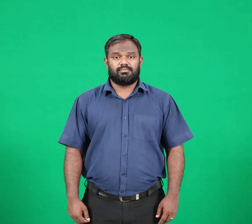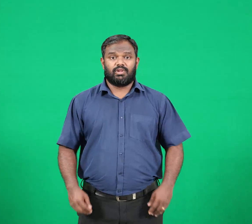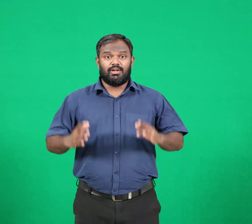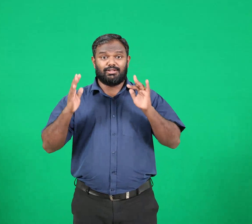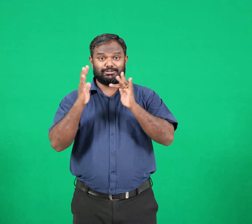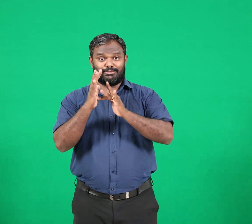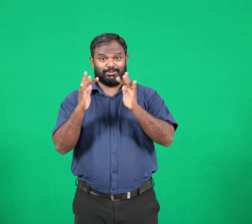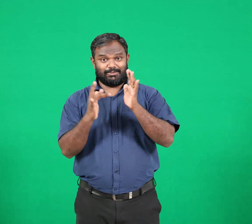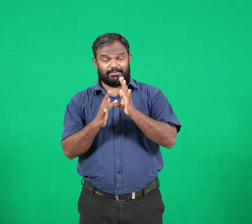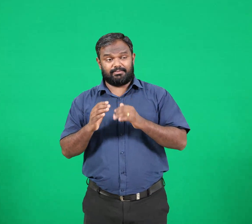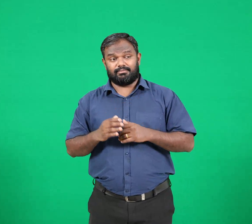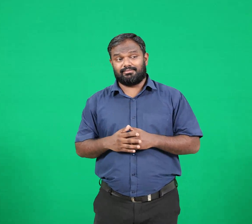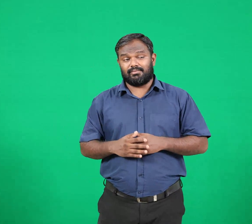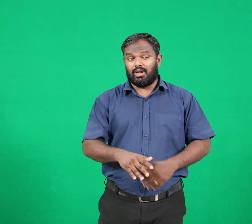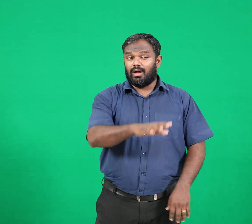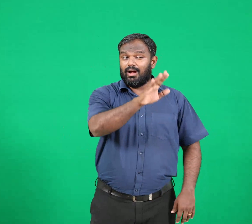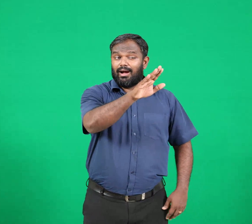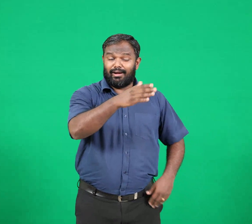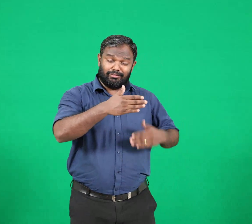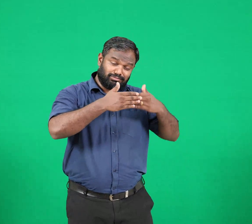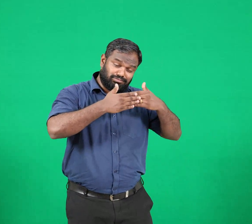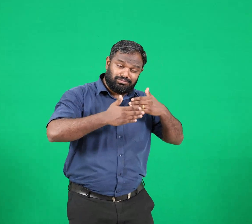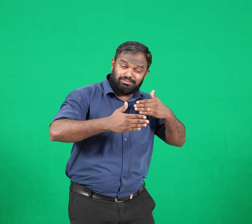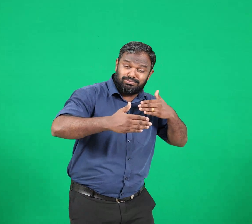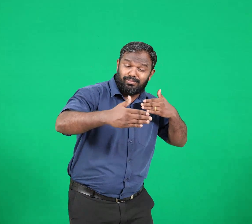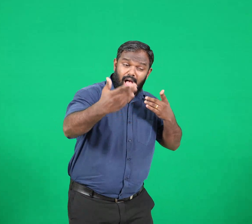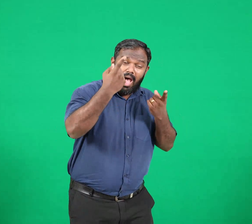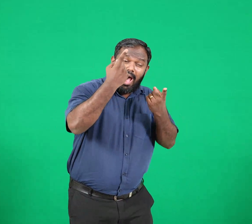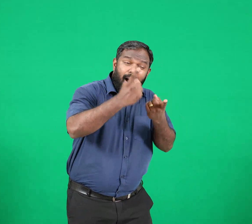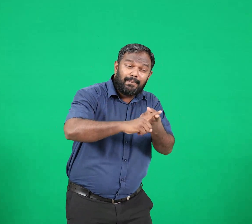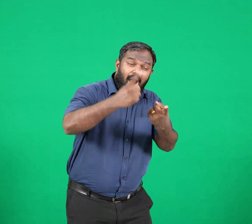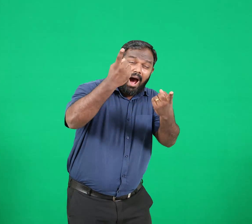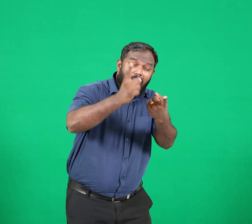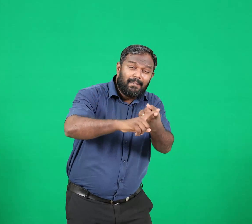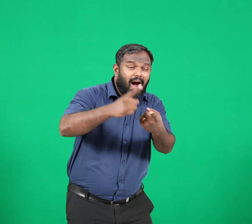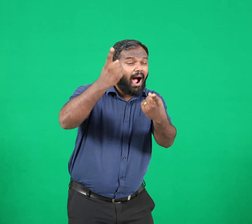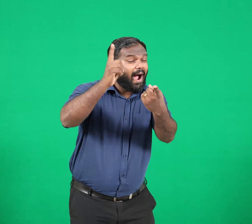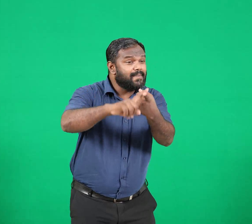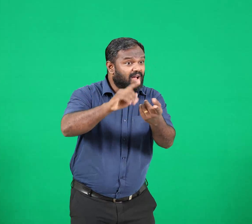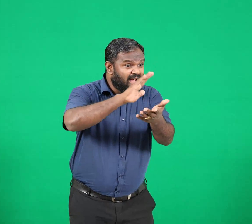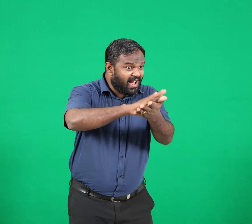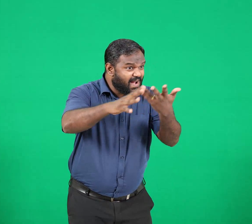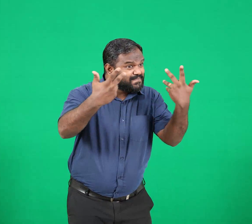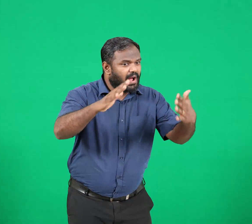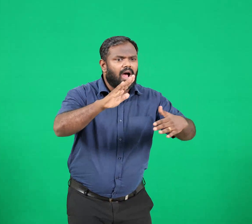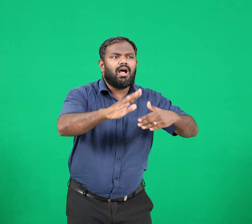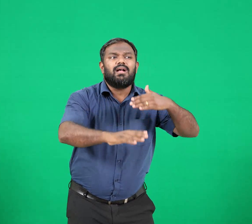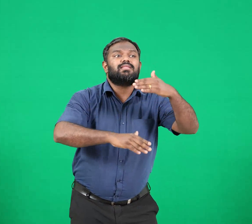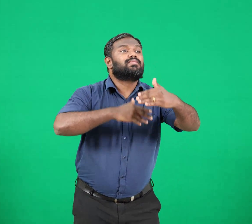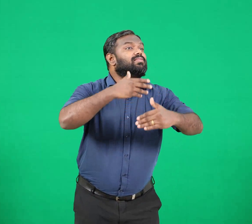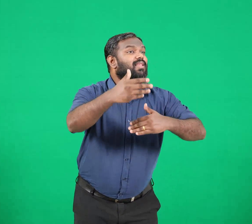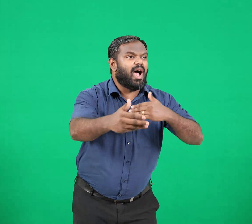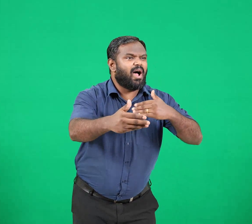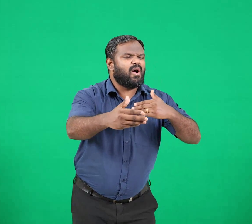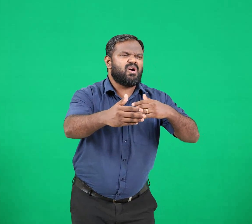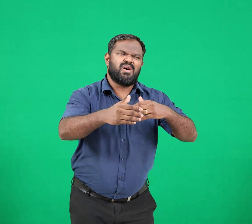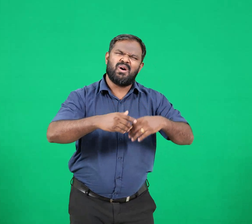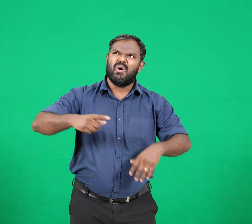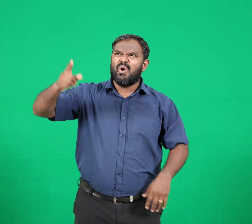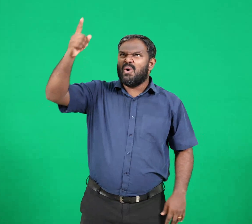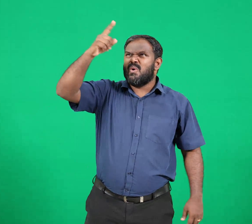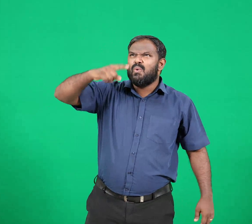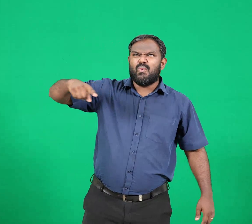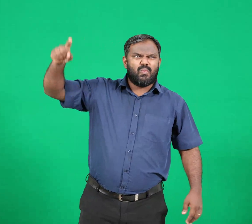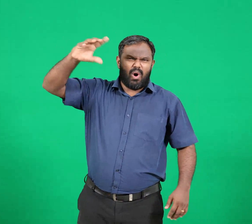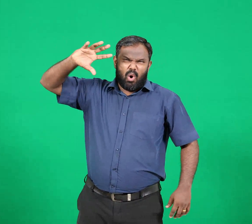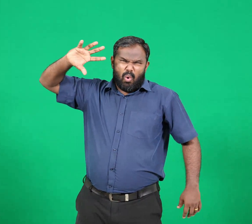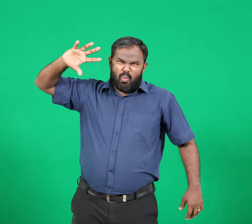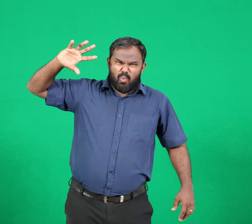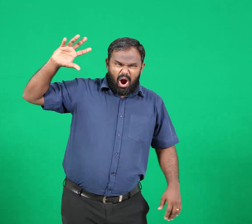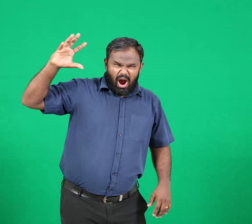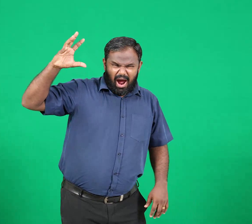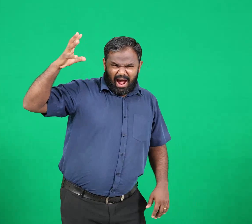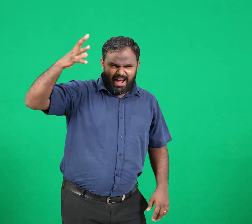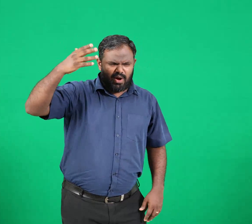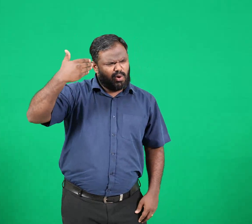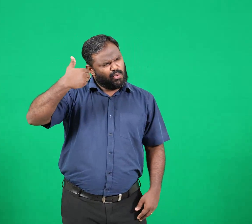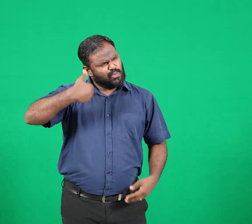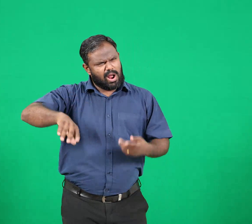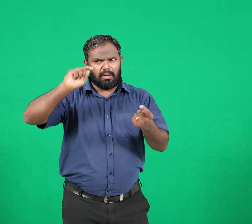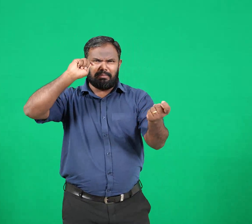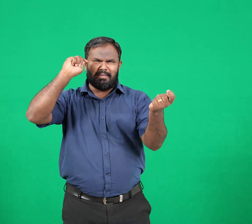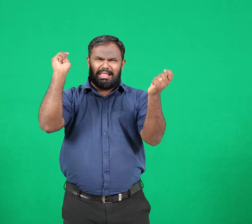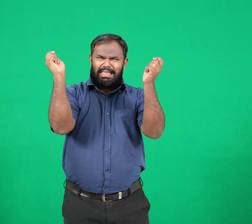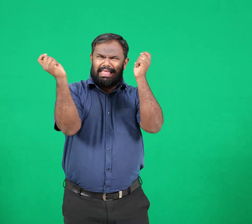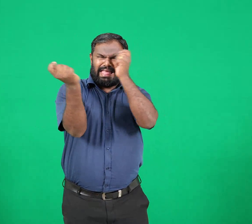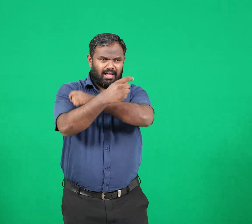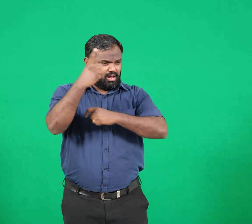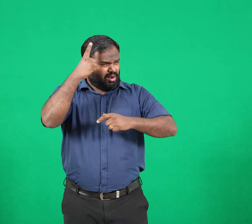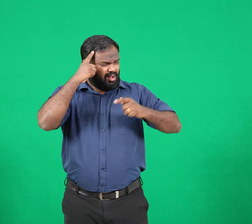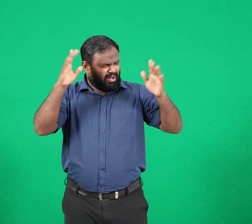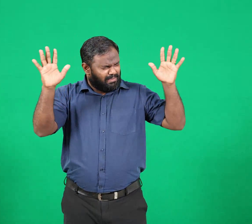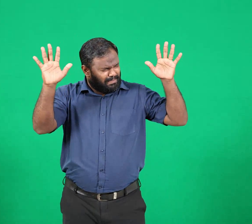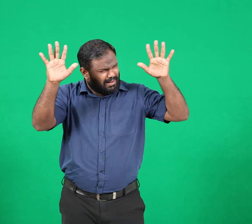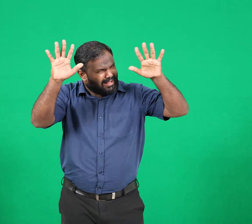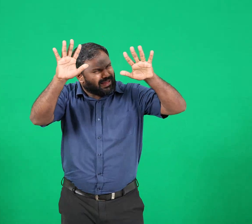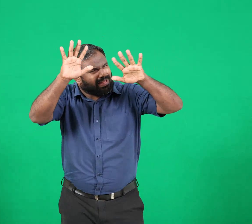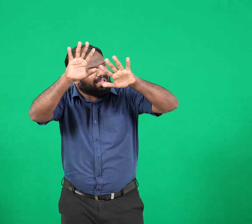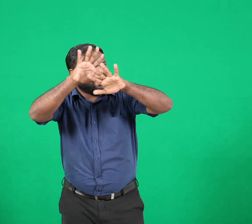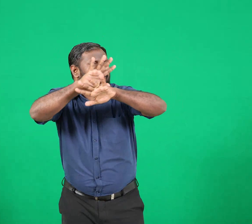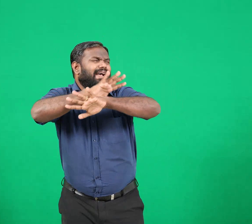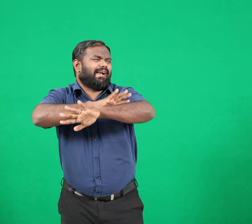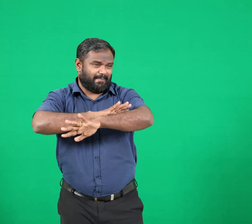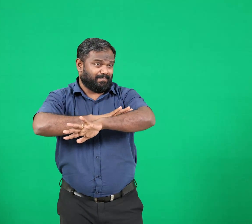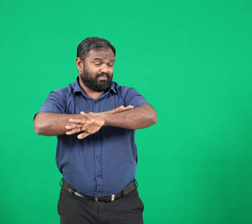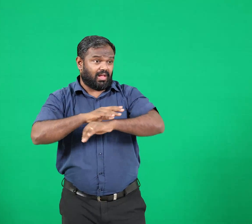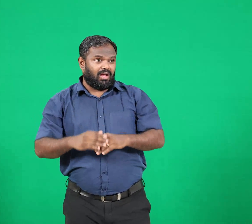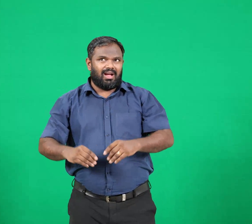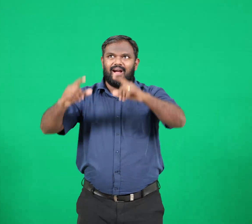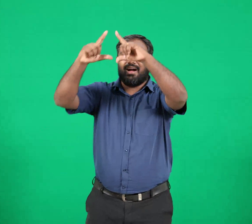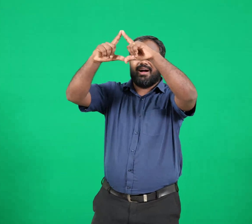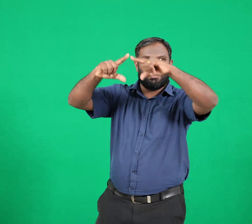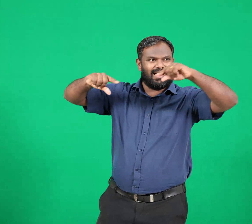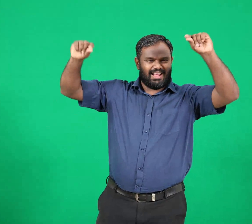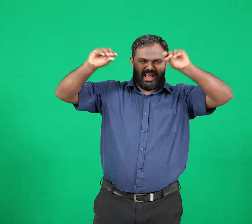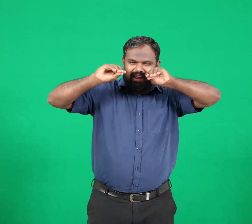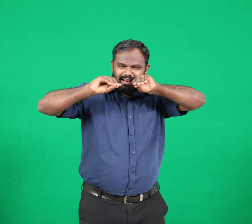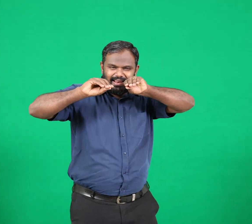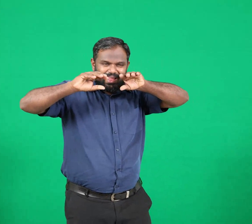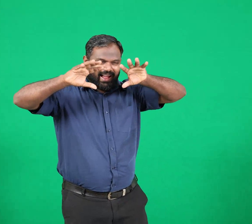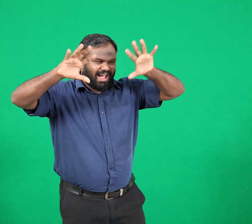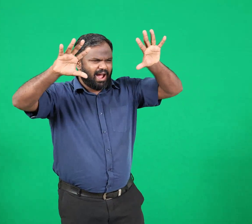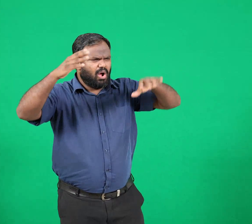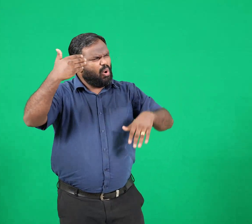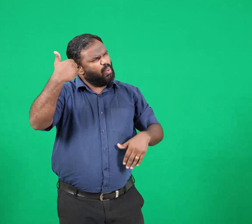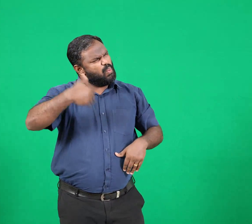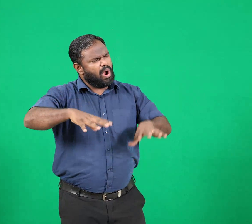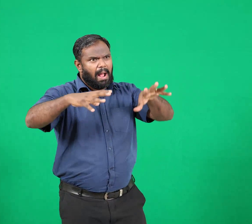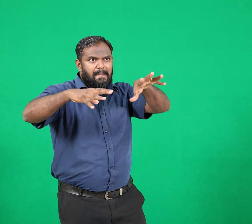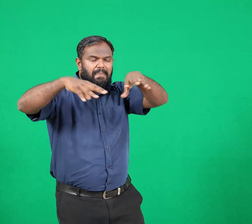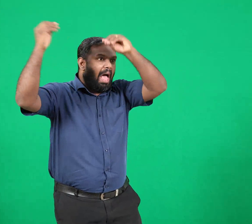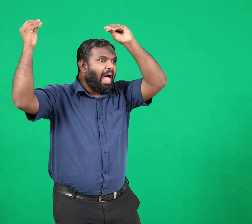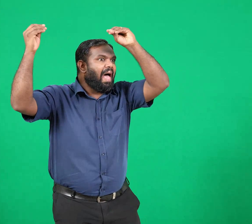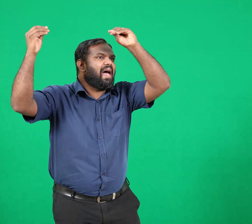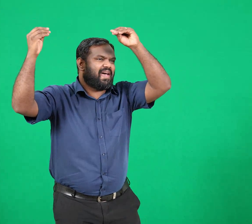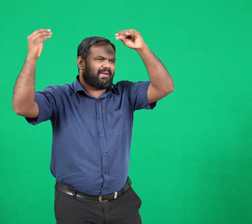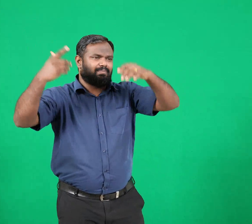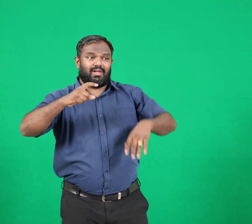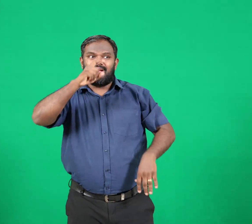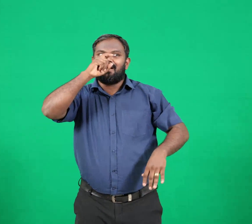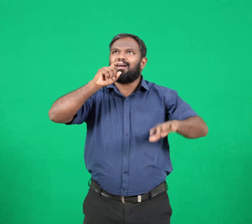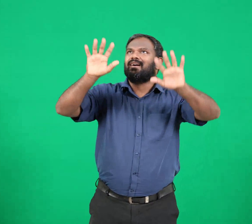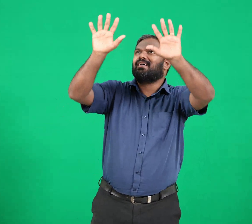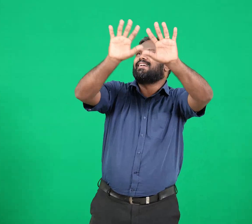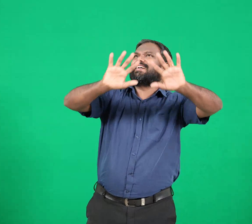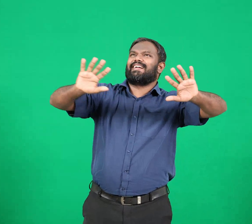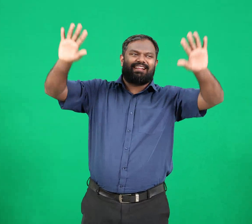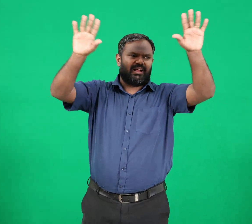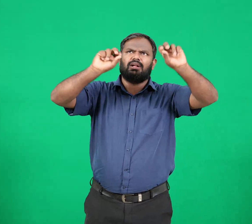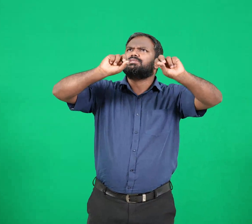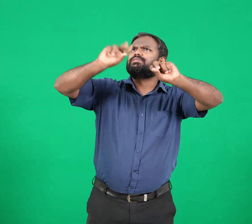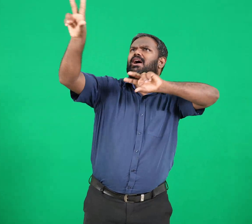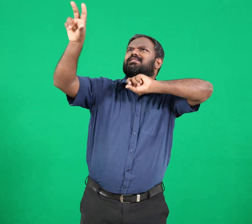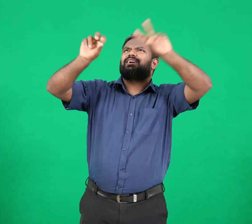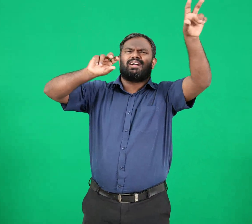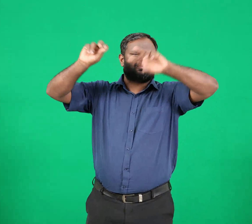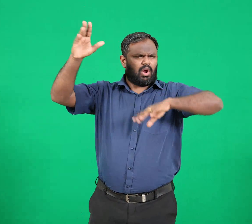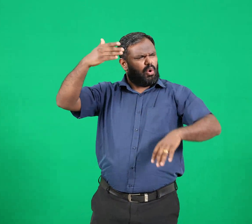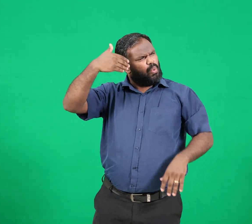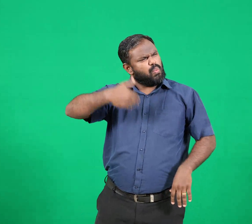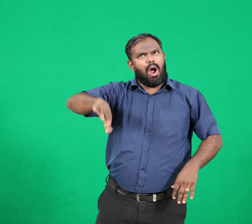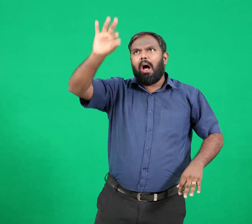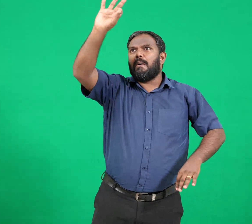Immediately after the tribulation of those days: ' The sun will be darkened, and the moon will not give its light;